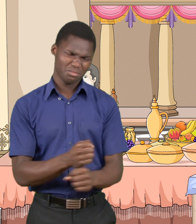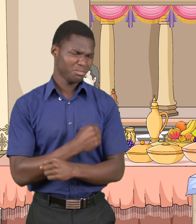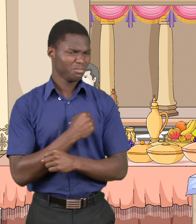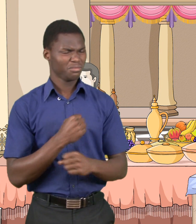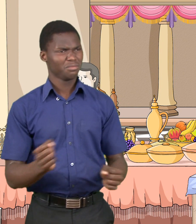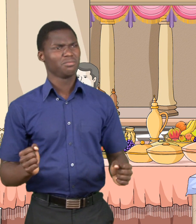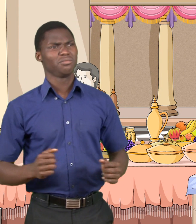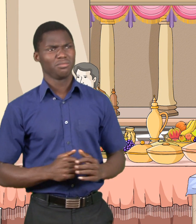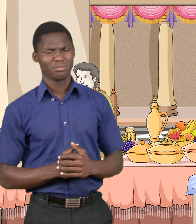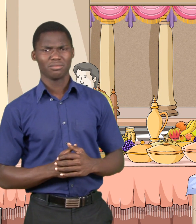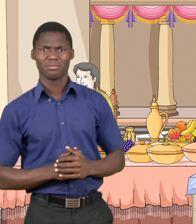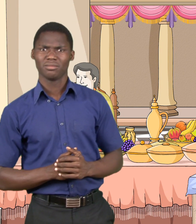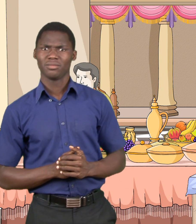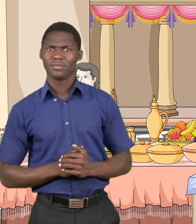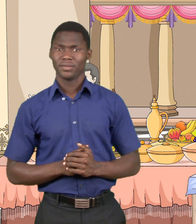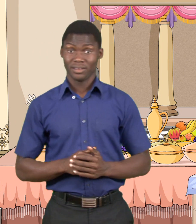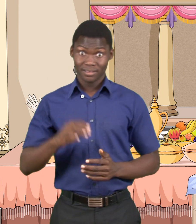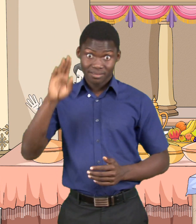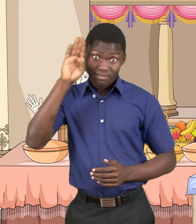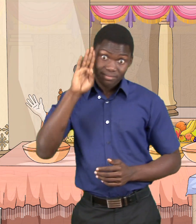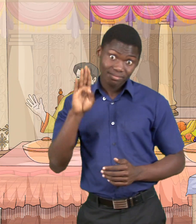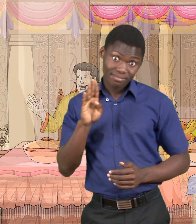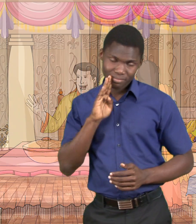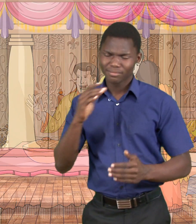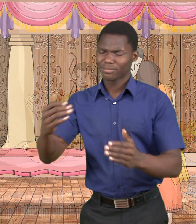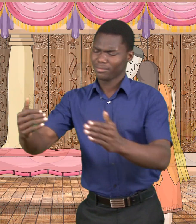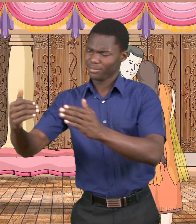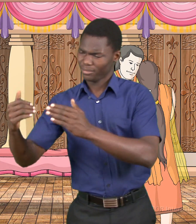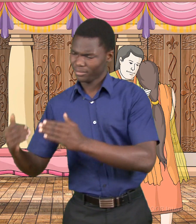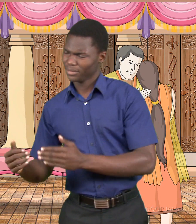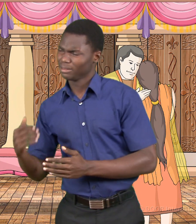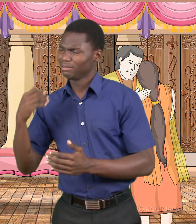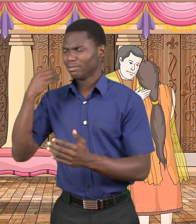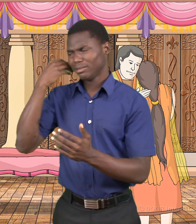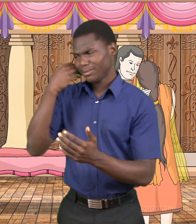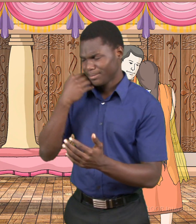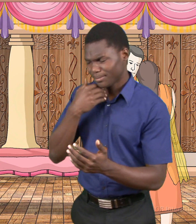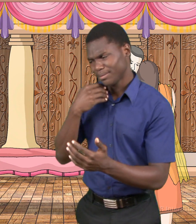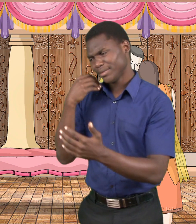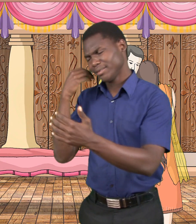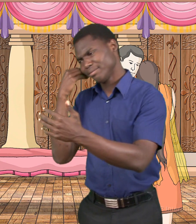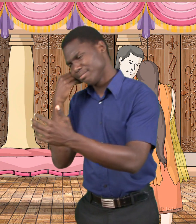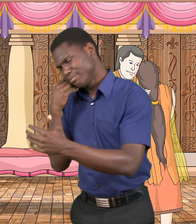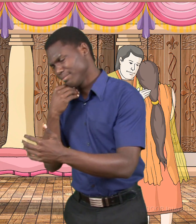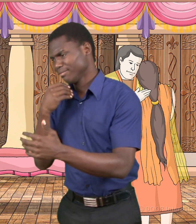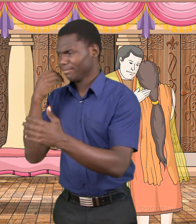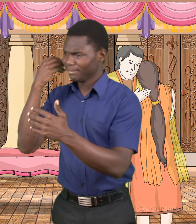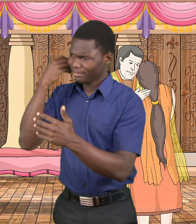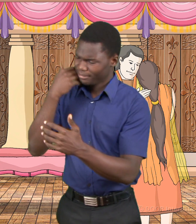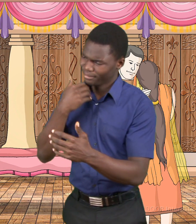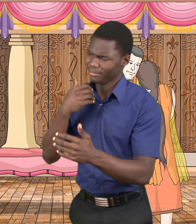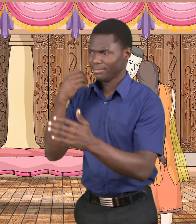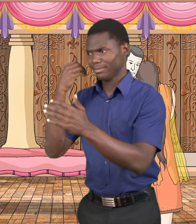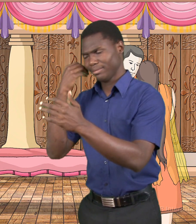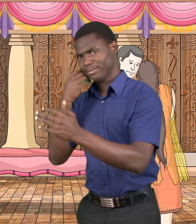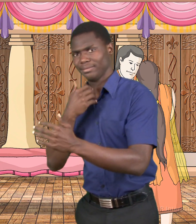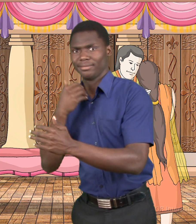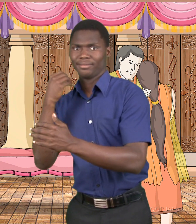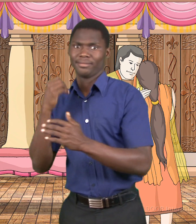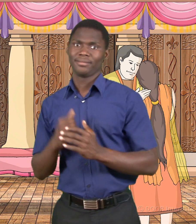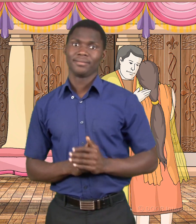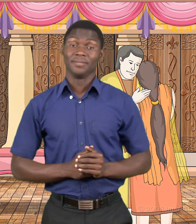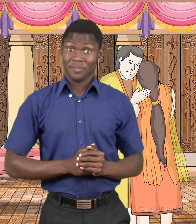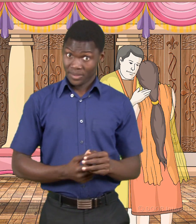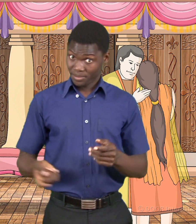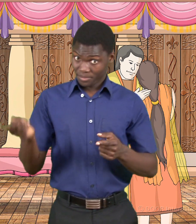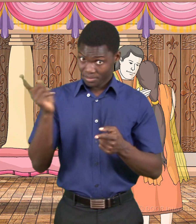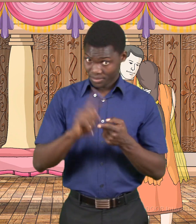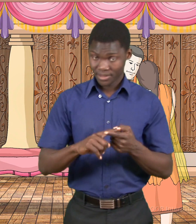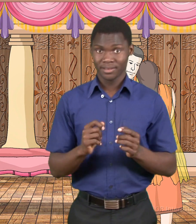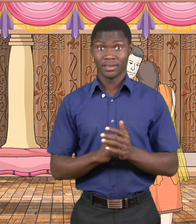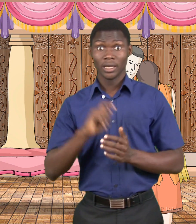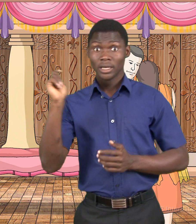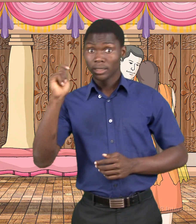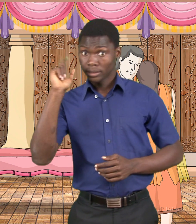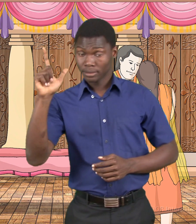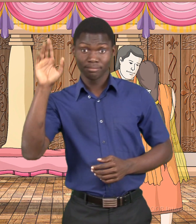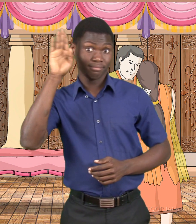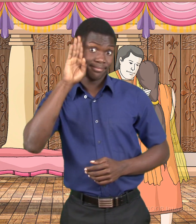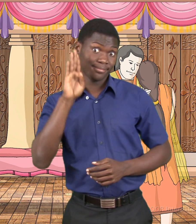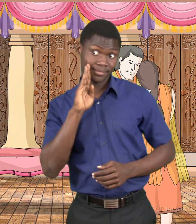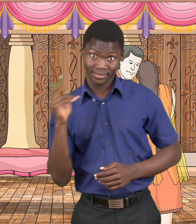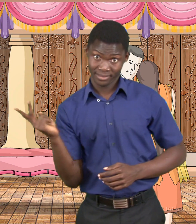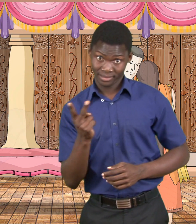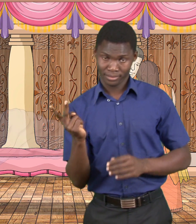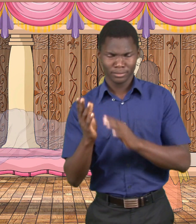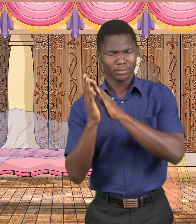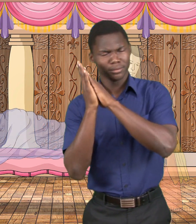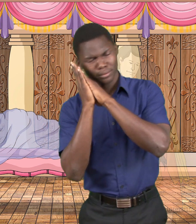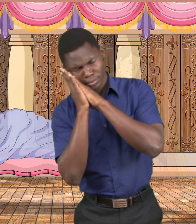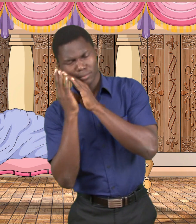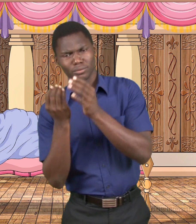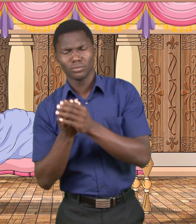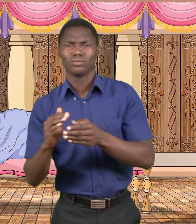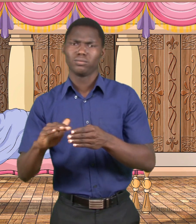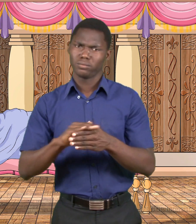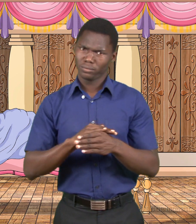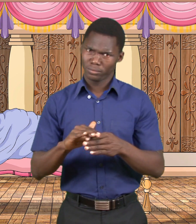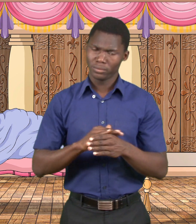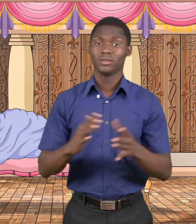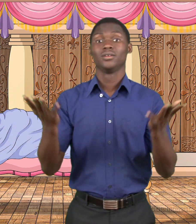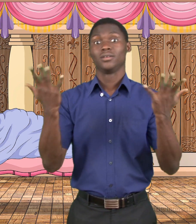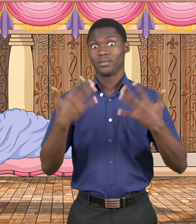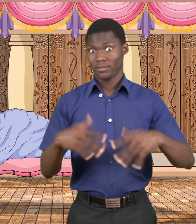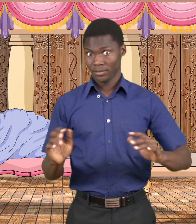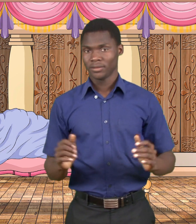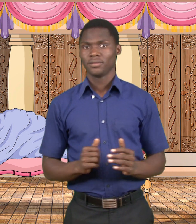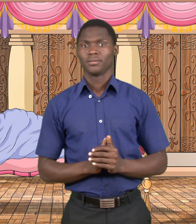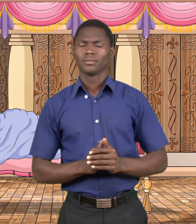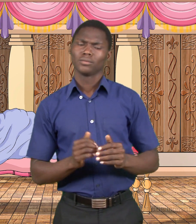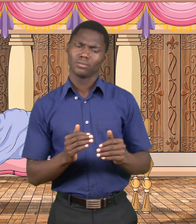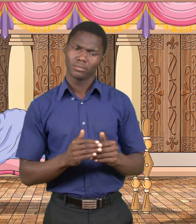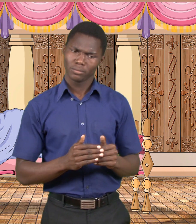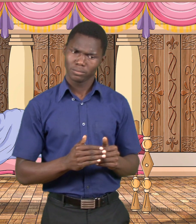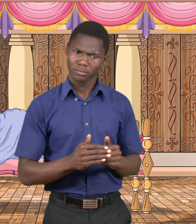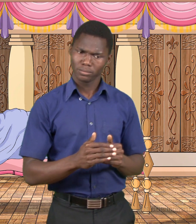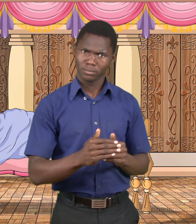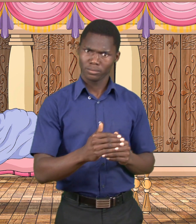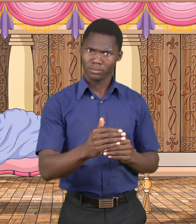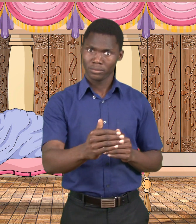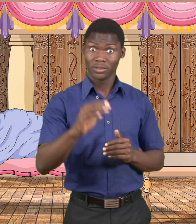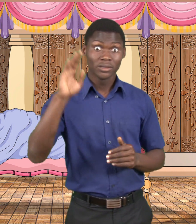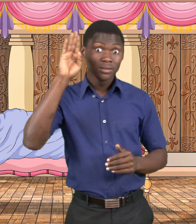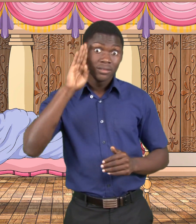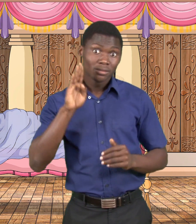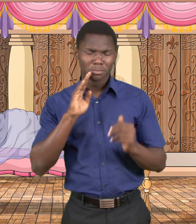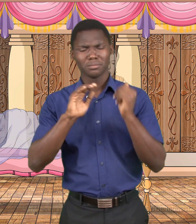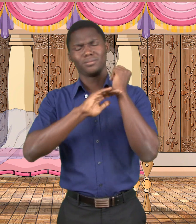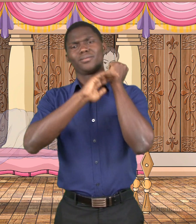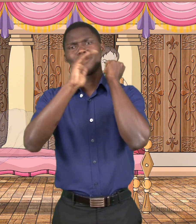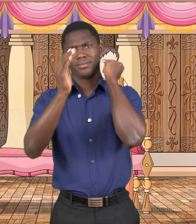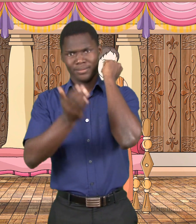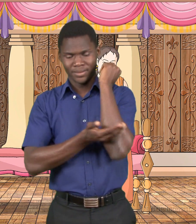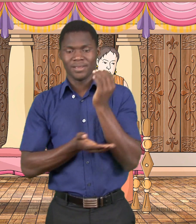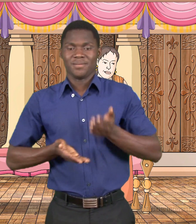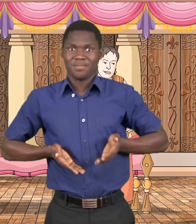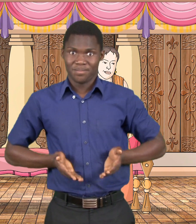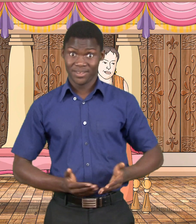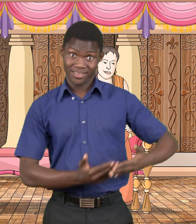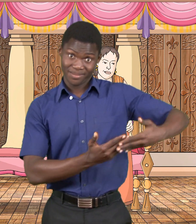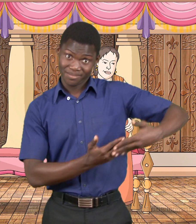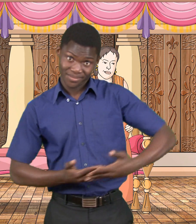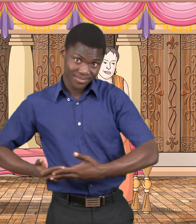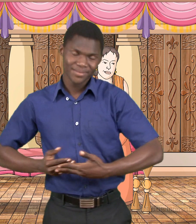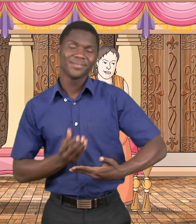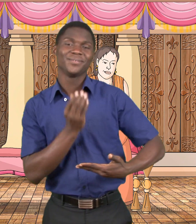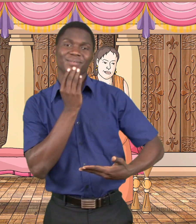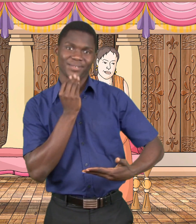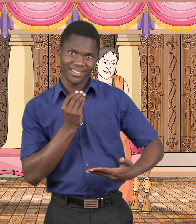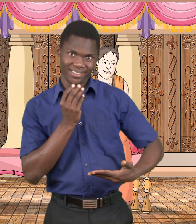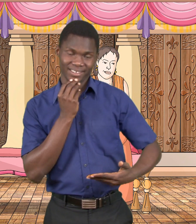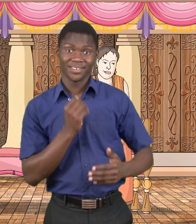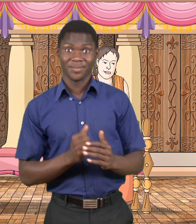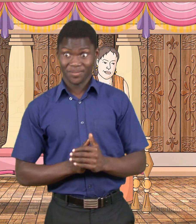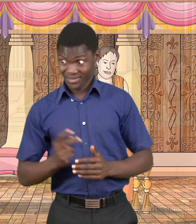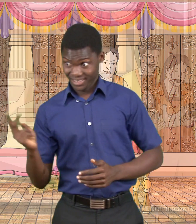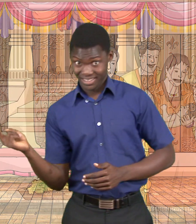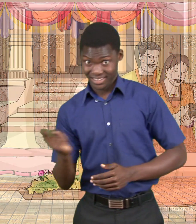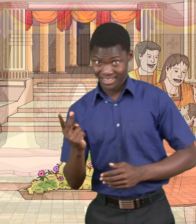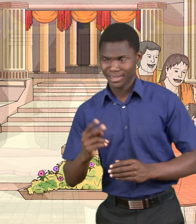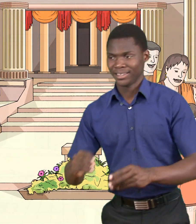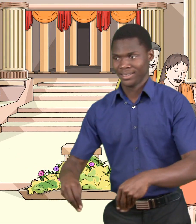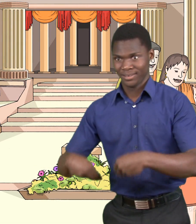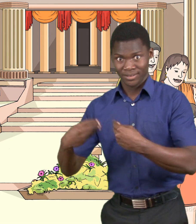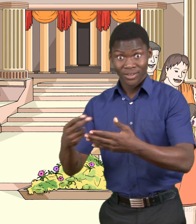Then David comforted his wife Bathsheba, and he went to her and lay with her.